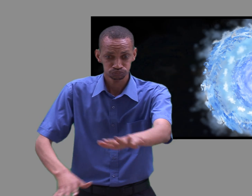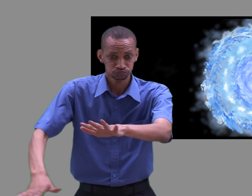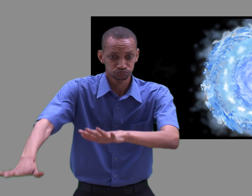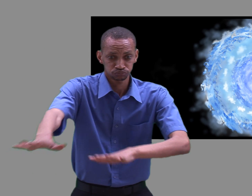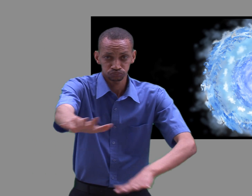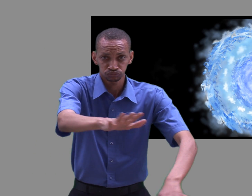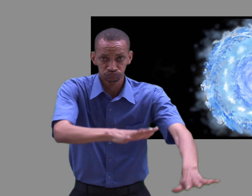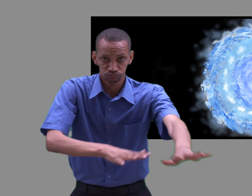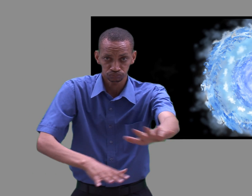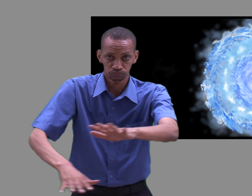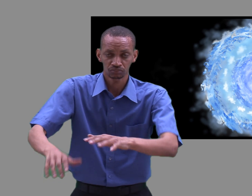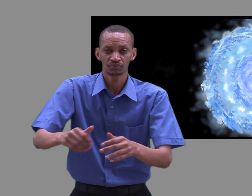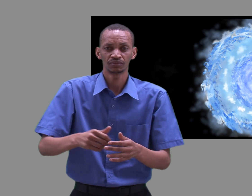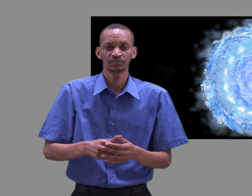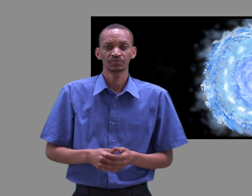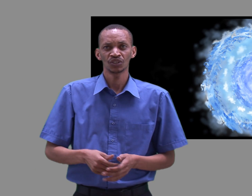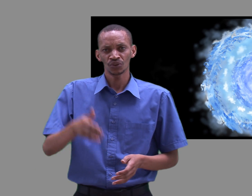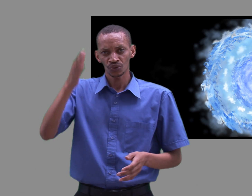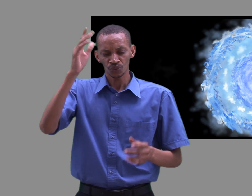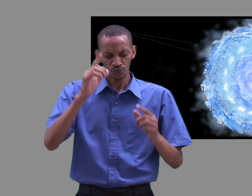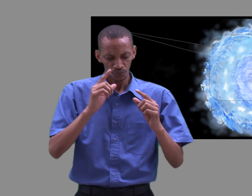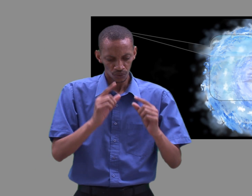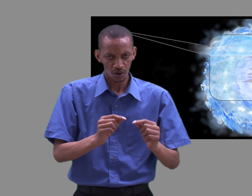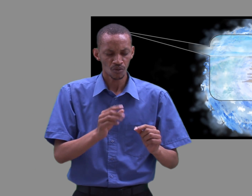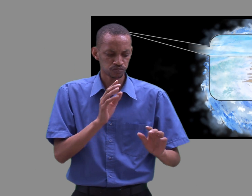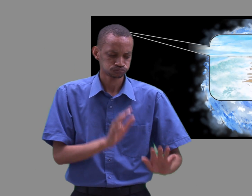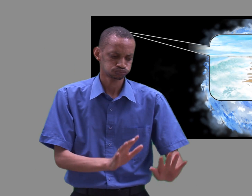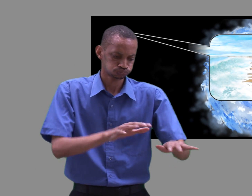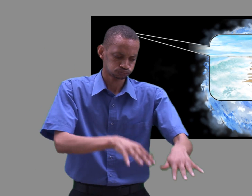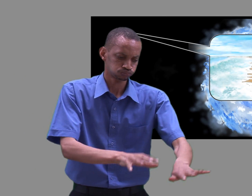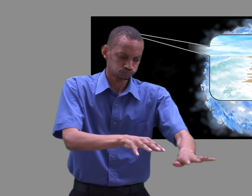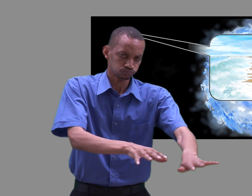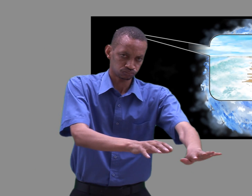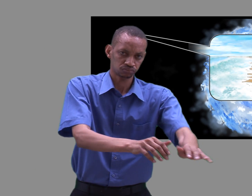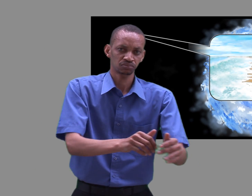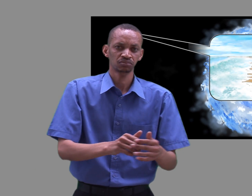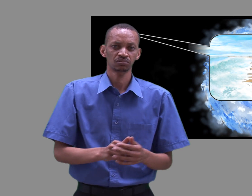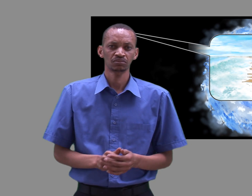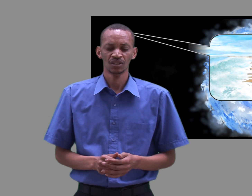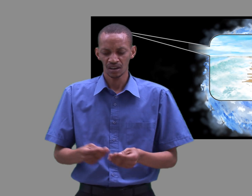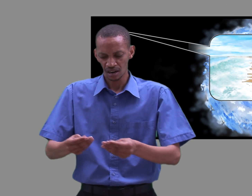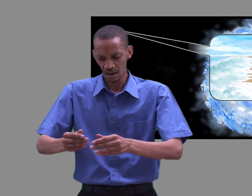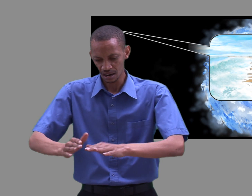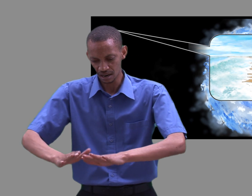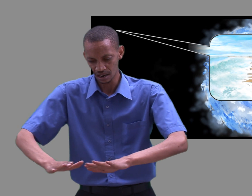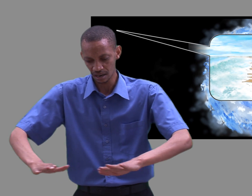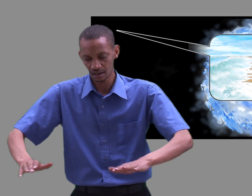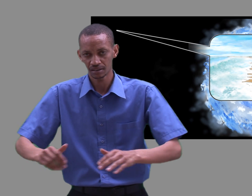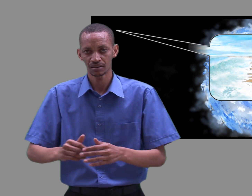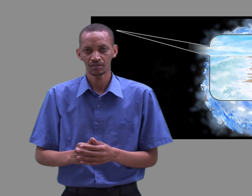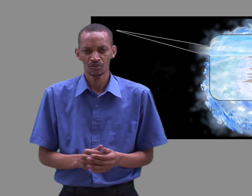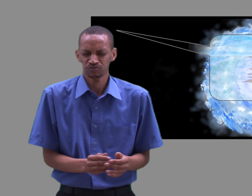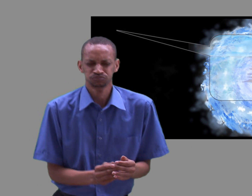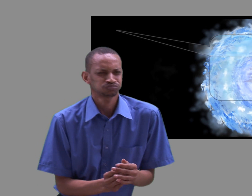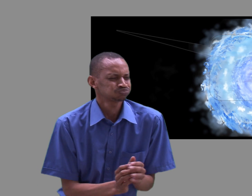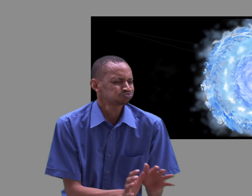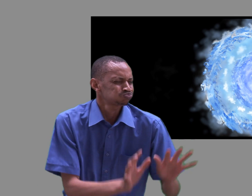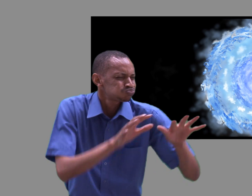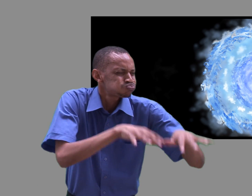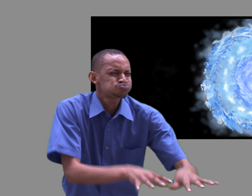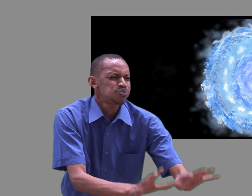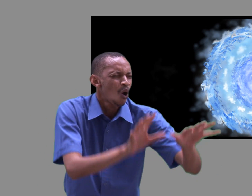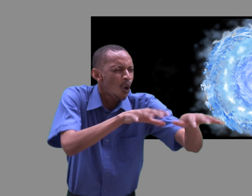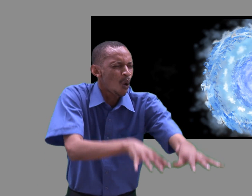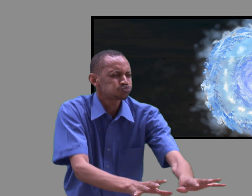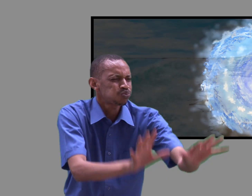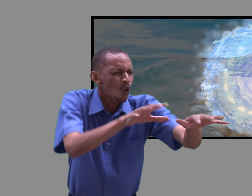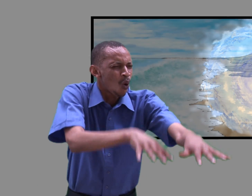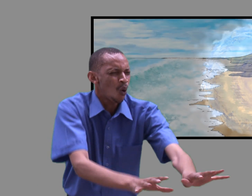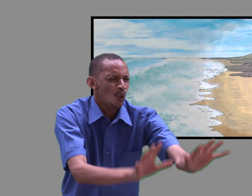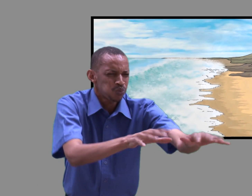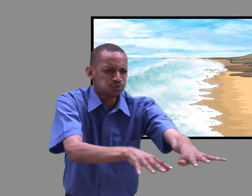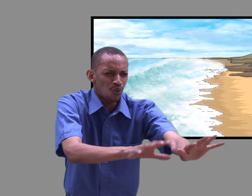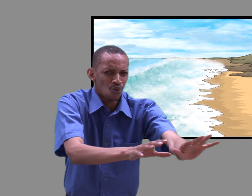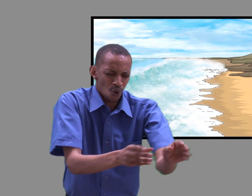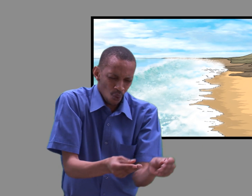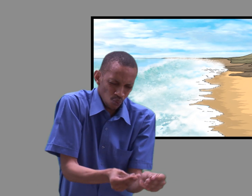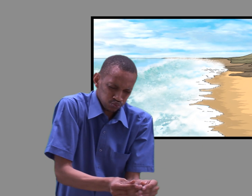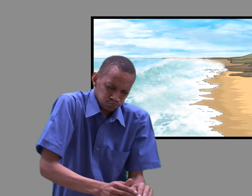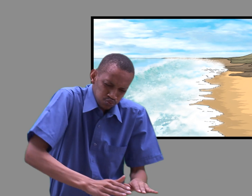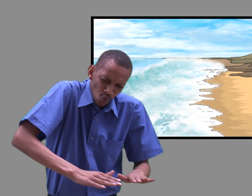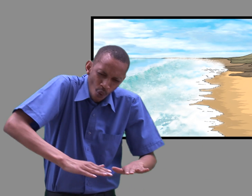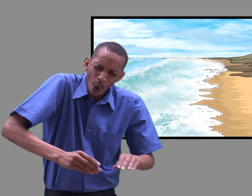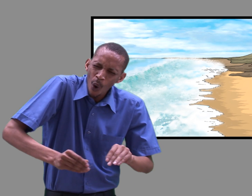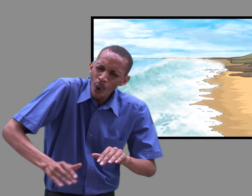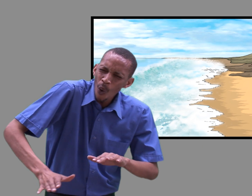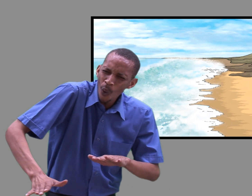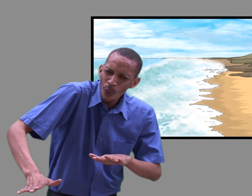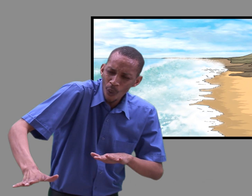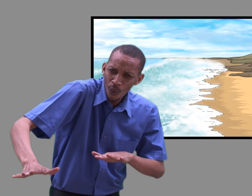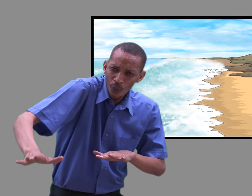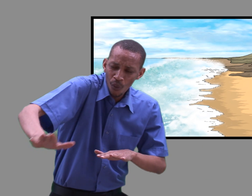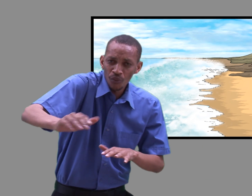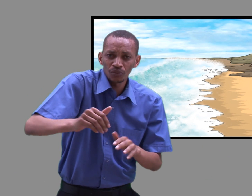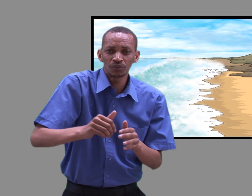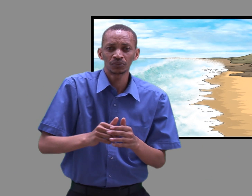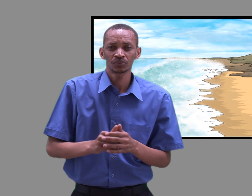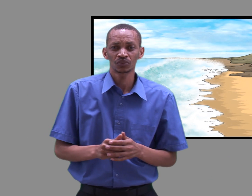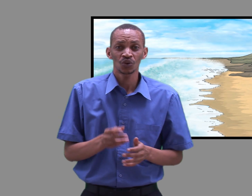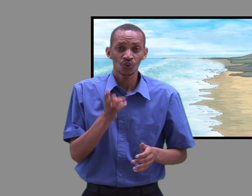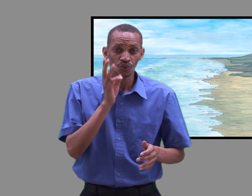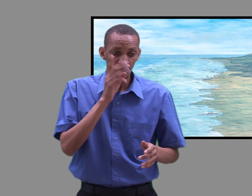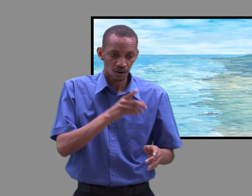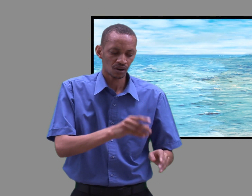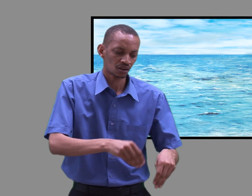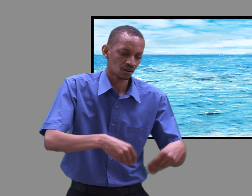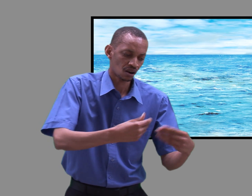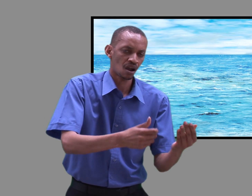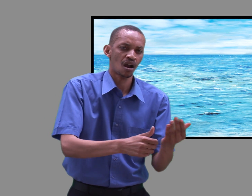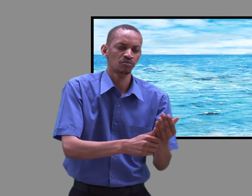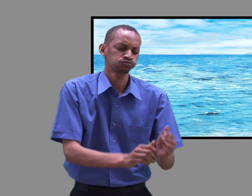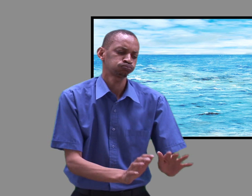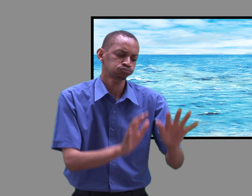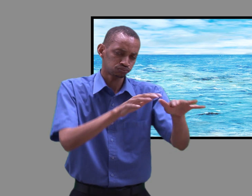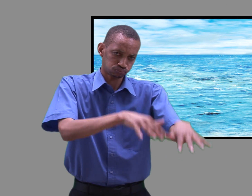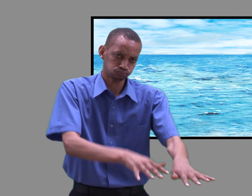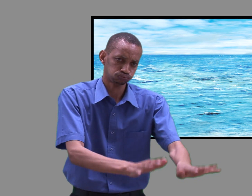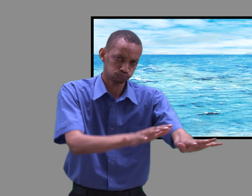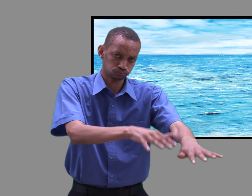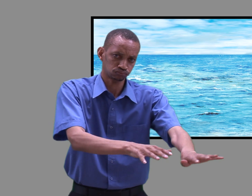And God said, “Let the waters under the sky be gathered into one place, so that the dry land may appear.” And it was so.